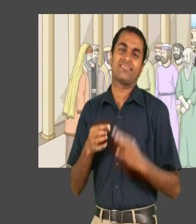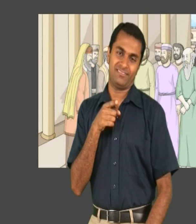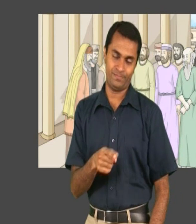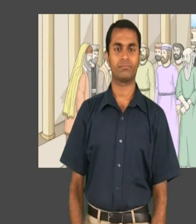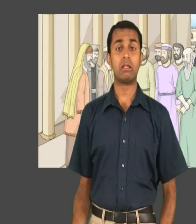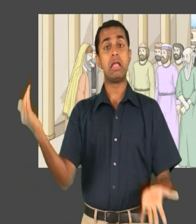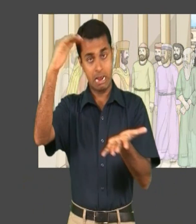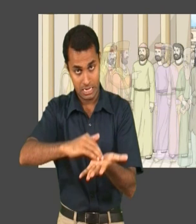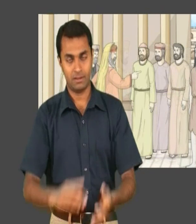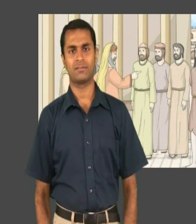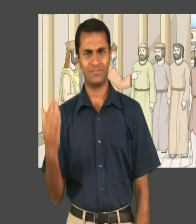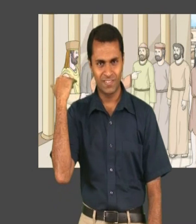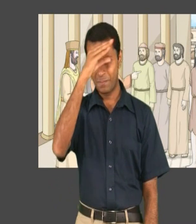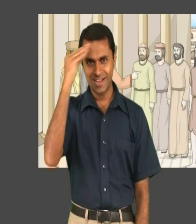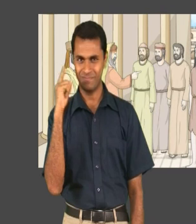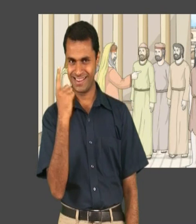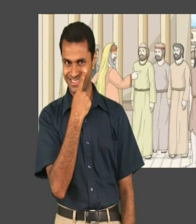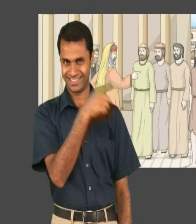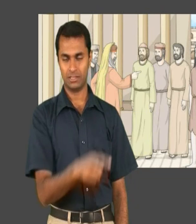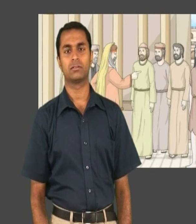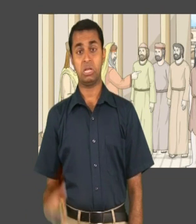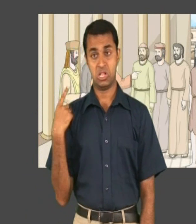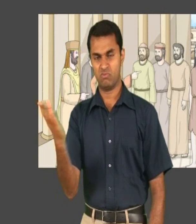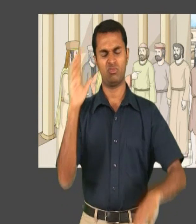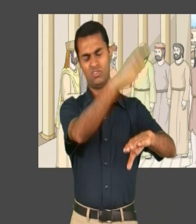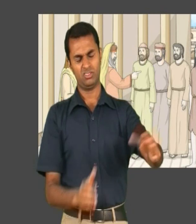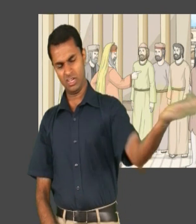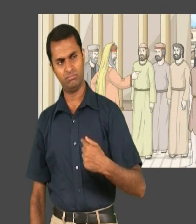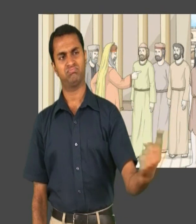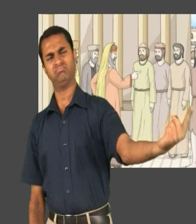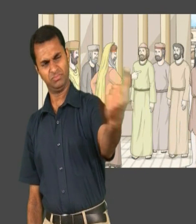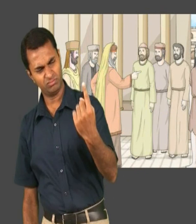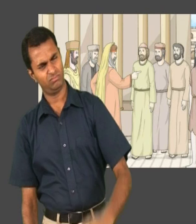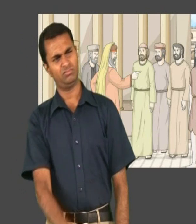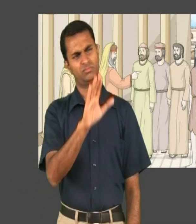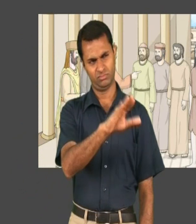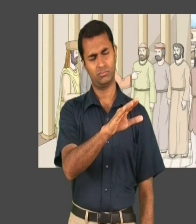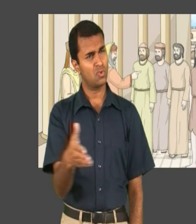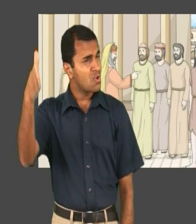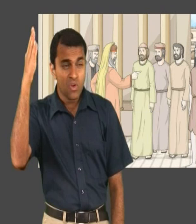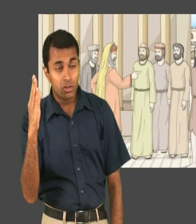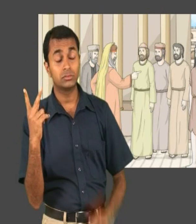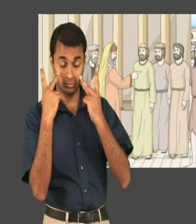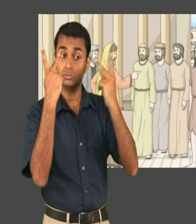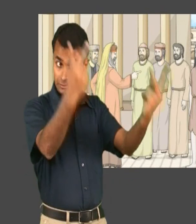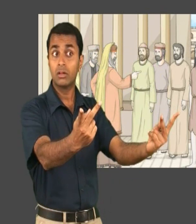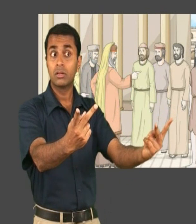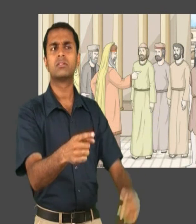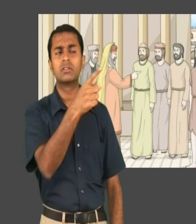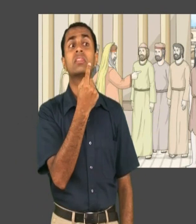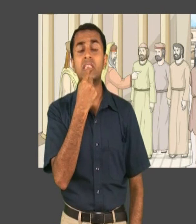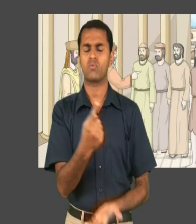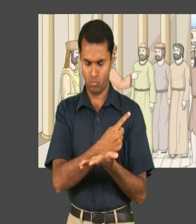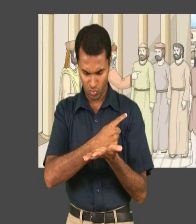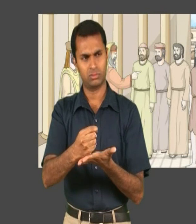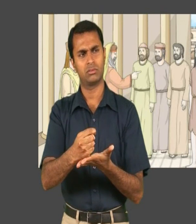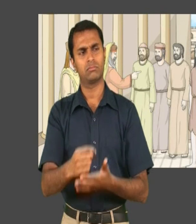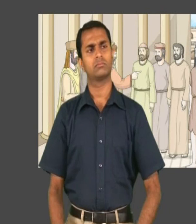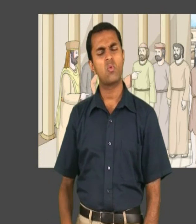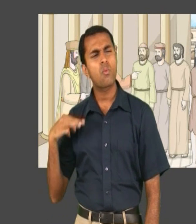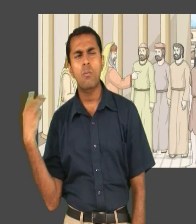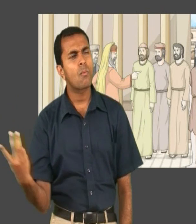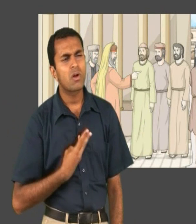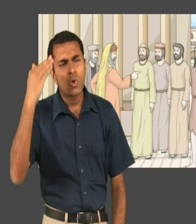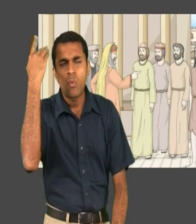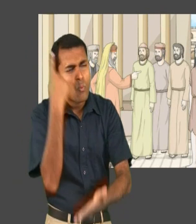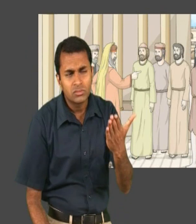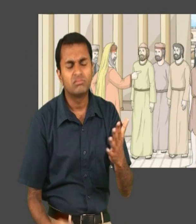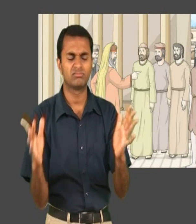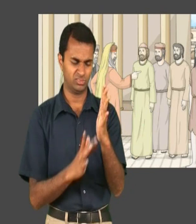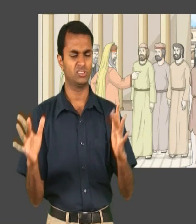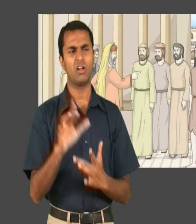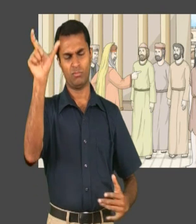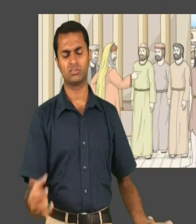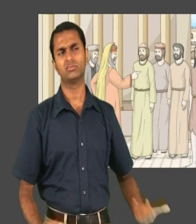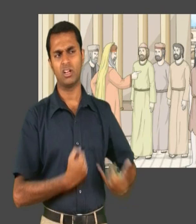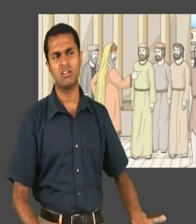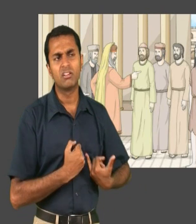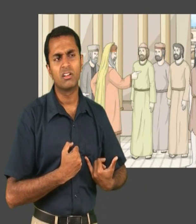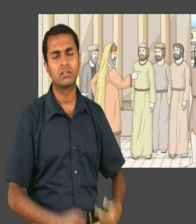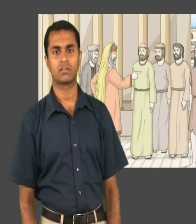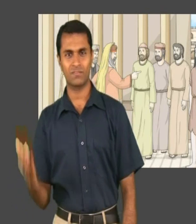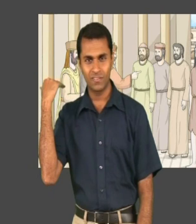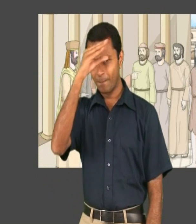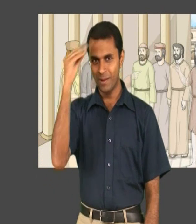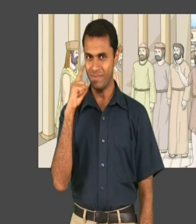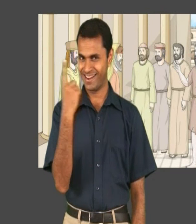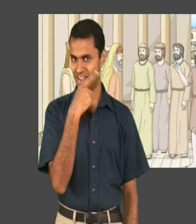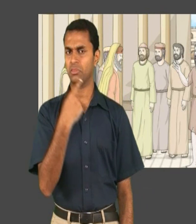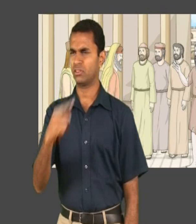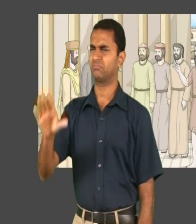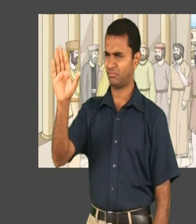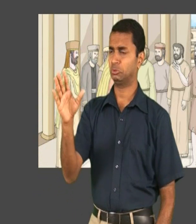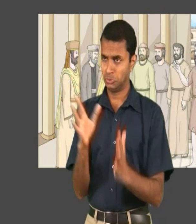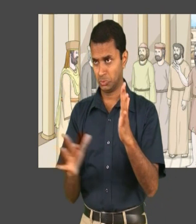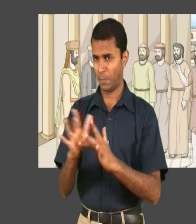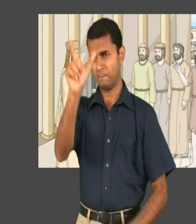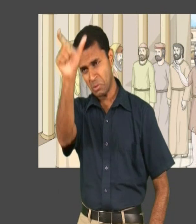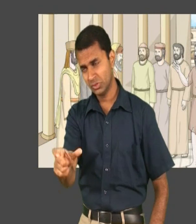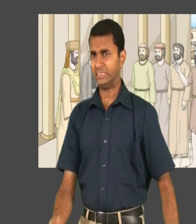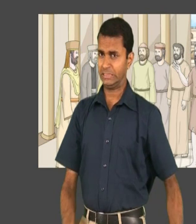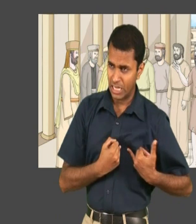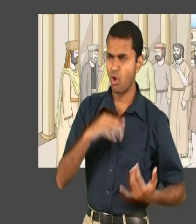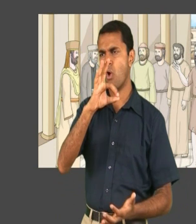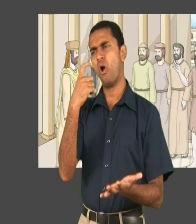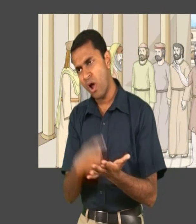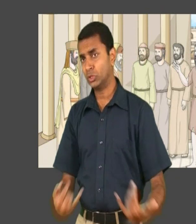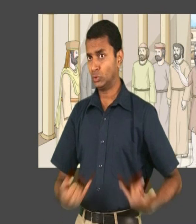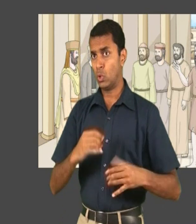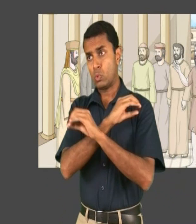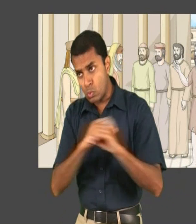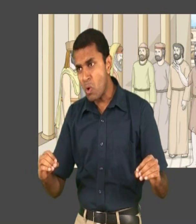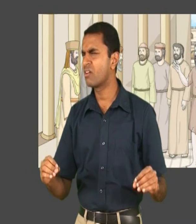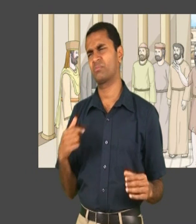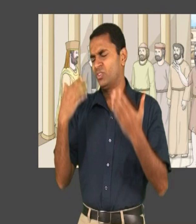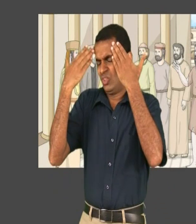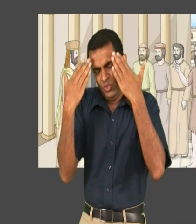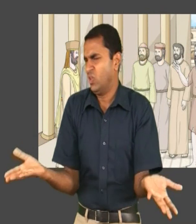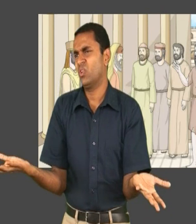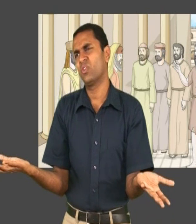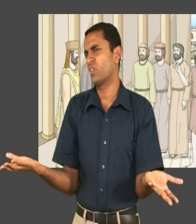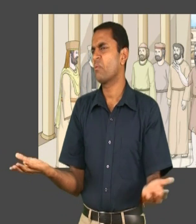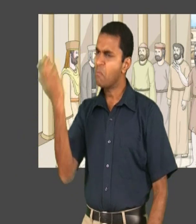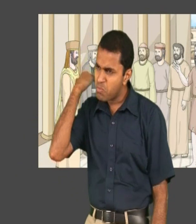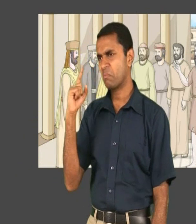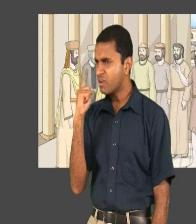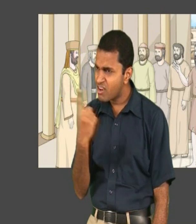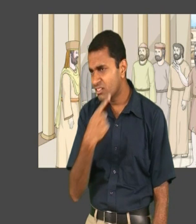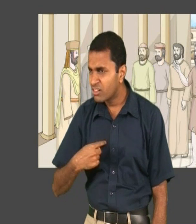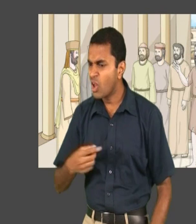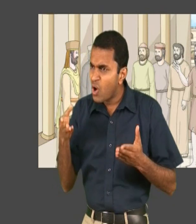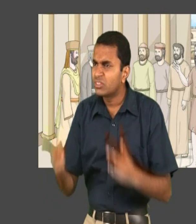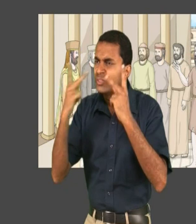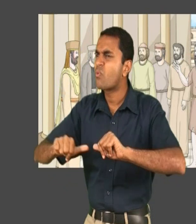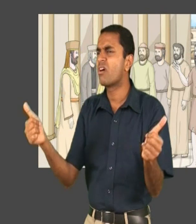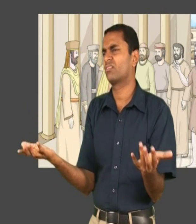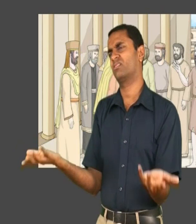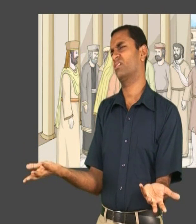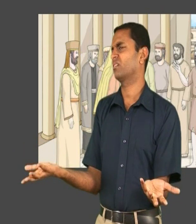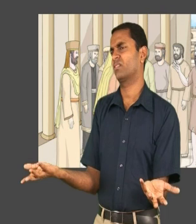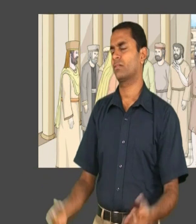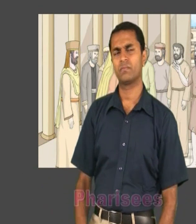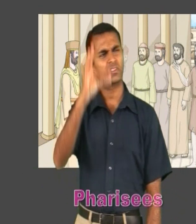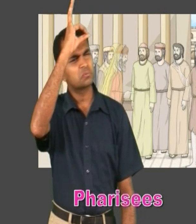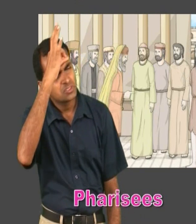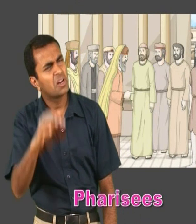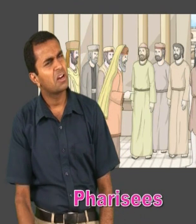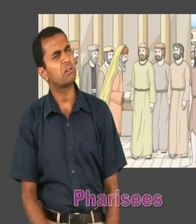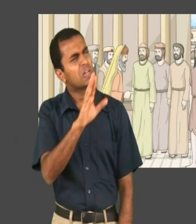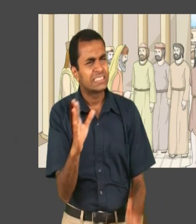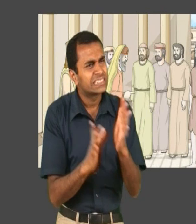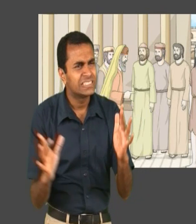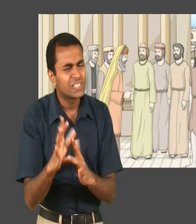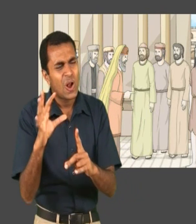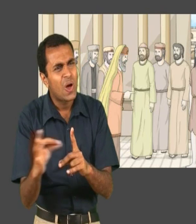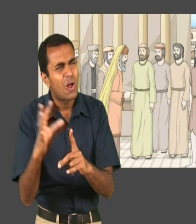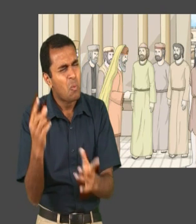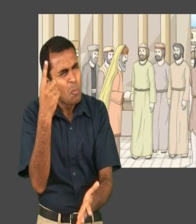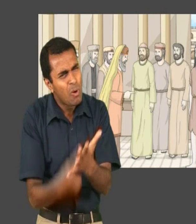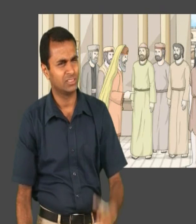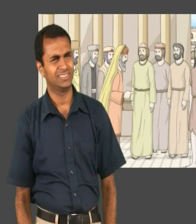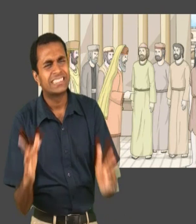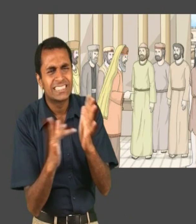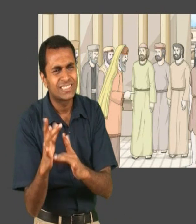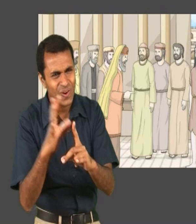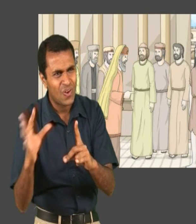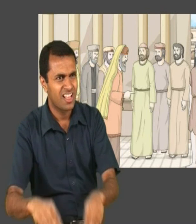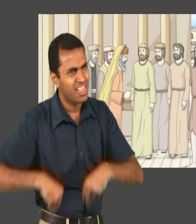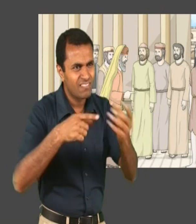So a second time they called for the man who had been blind and said, “Give glory to God! We know that this man is a sinner.” He answered, “Whether He is a sinner I do not know. There is one thing I do know: I was blind, but now I see!” “What did He do to you?”